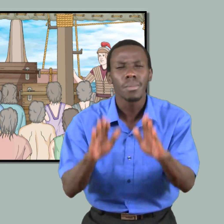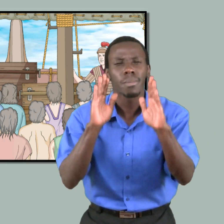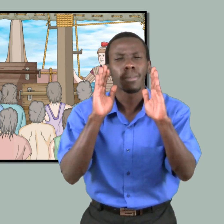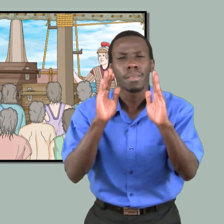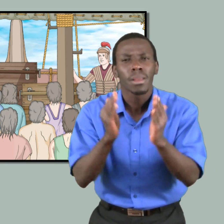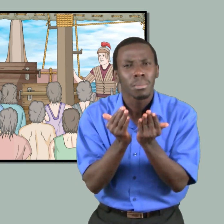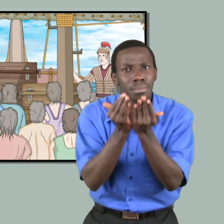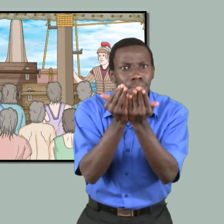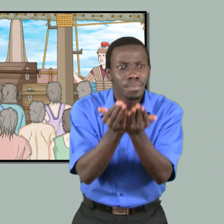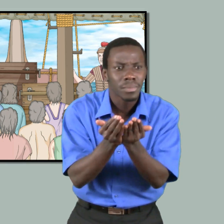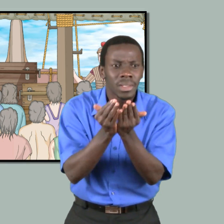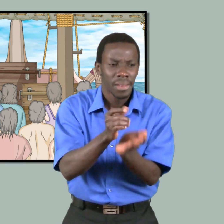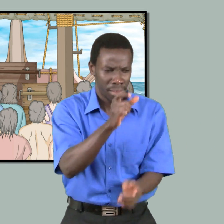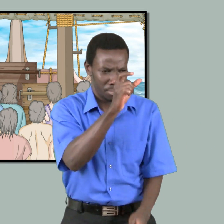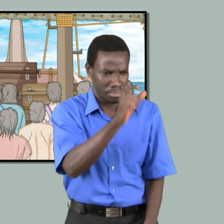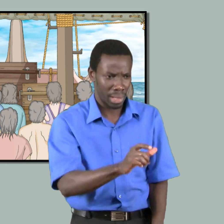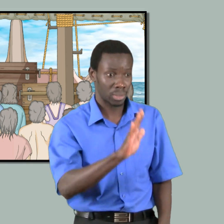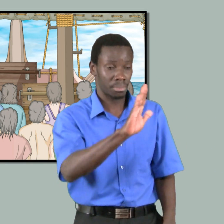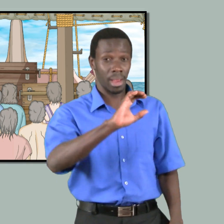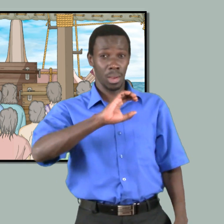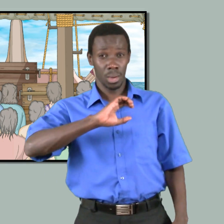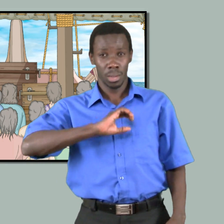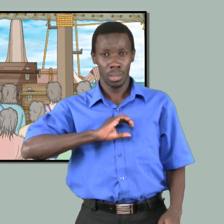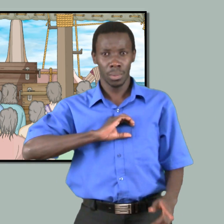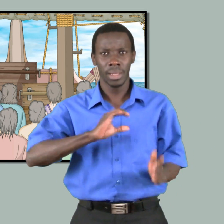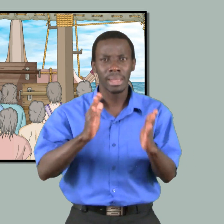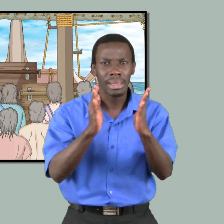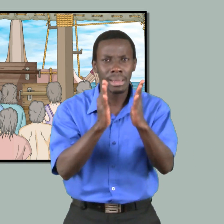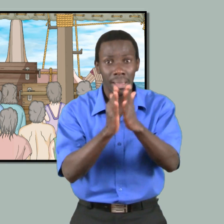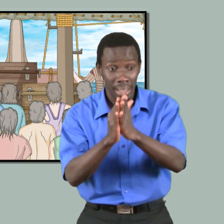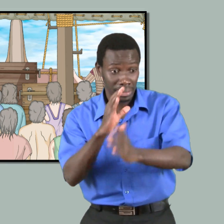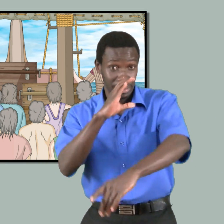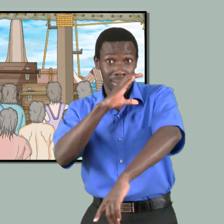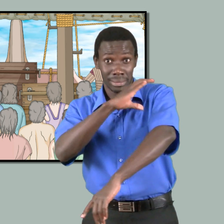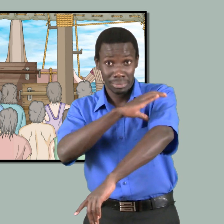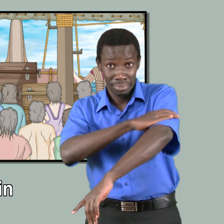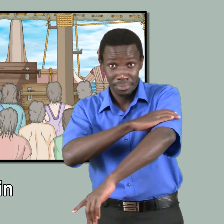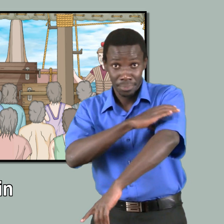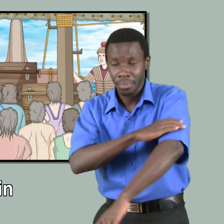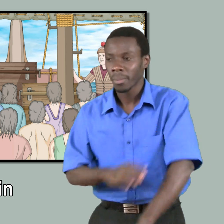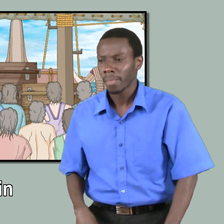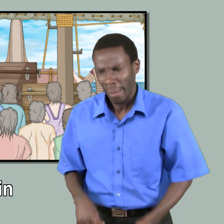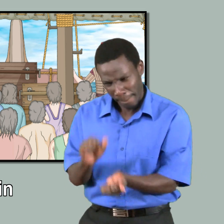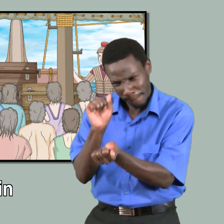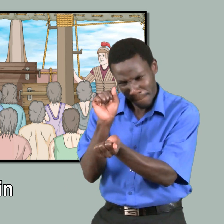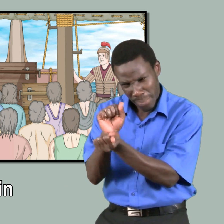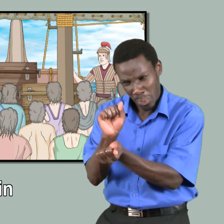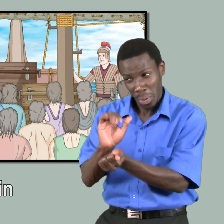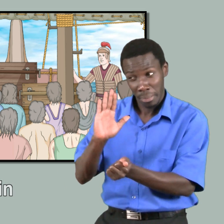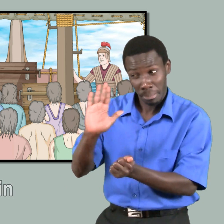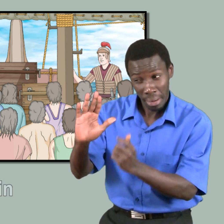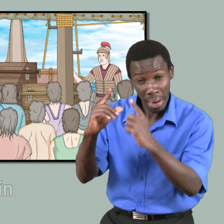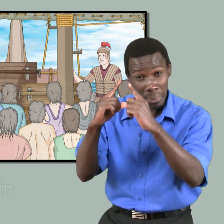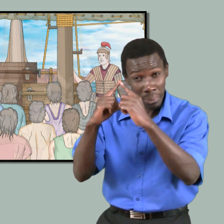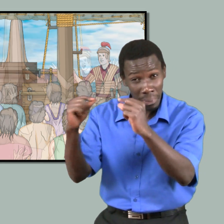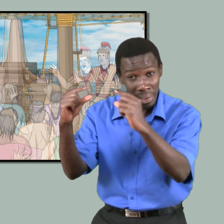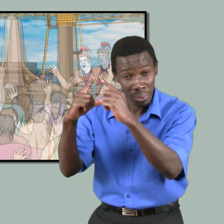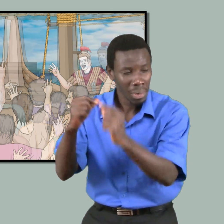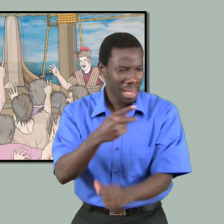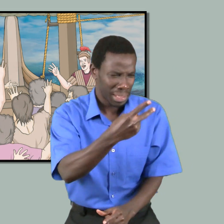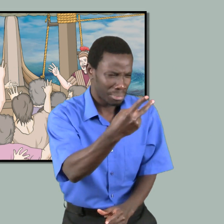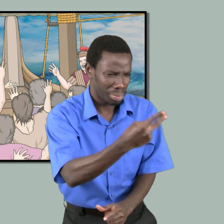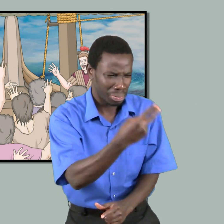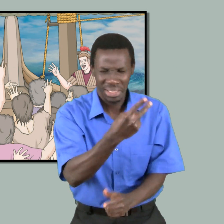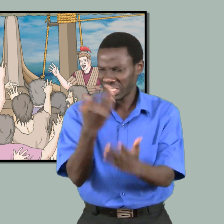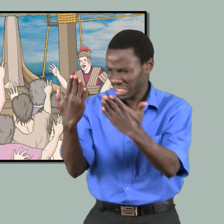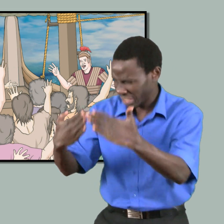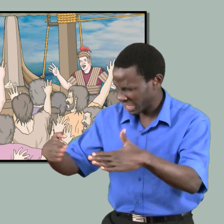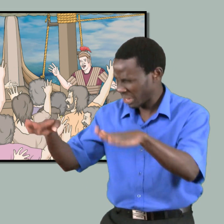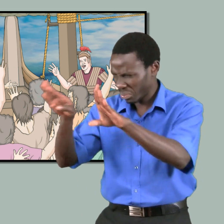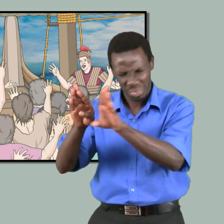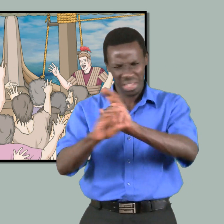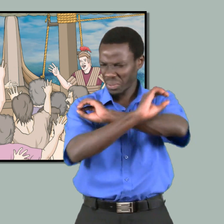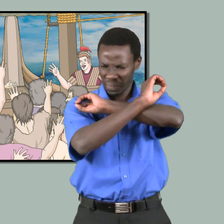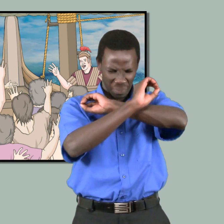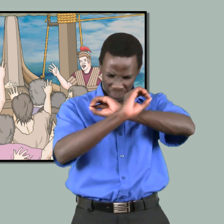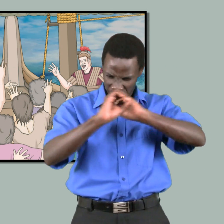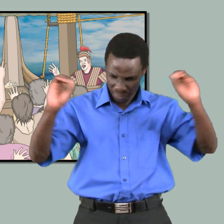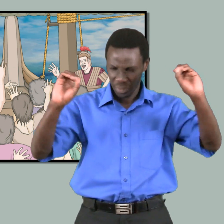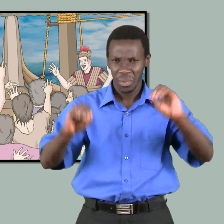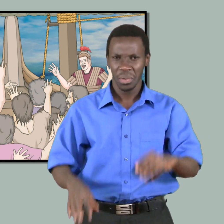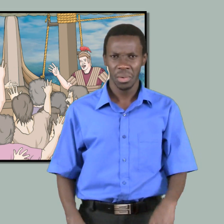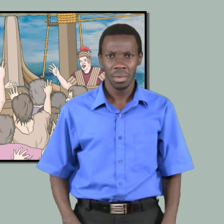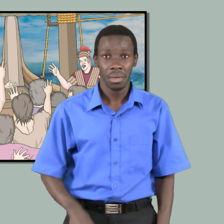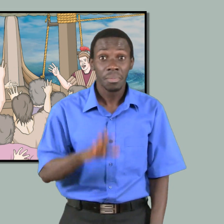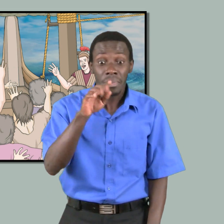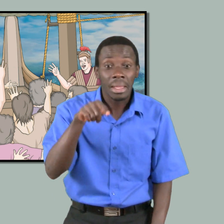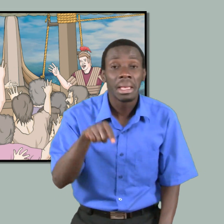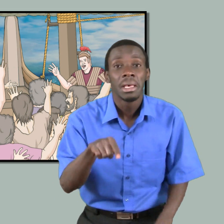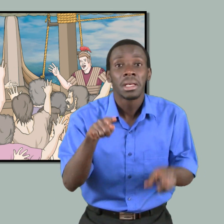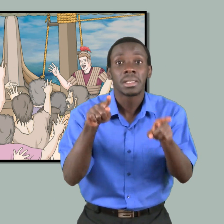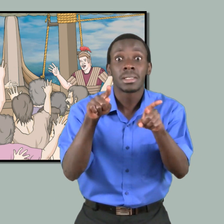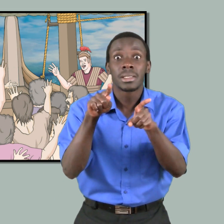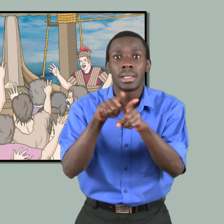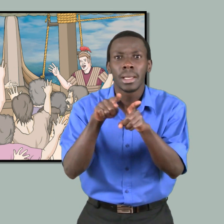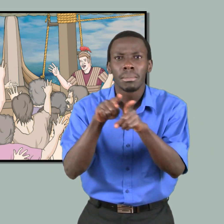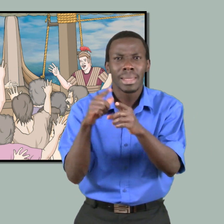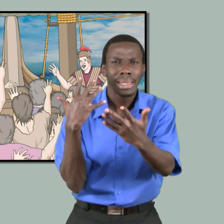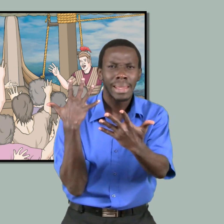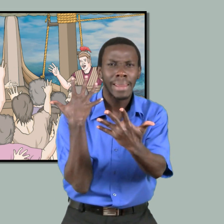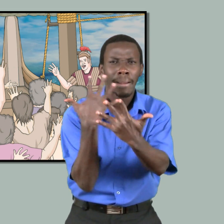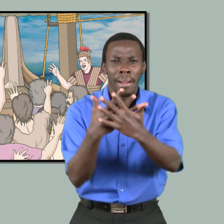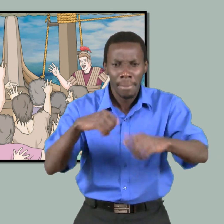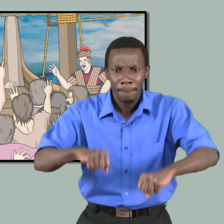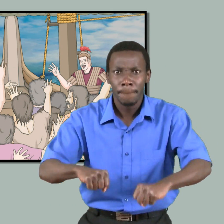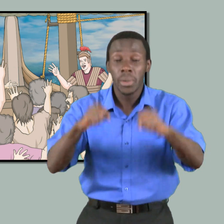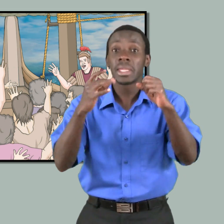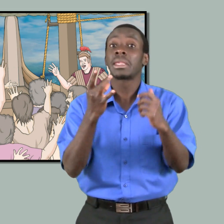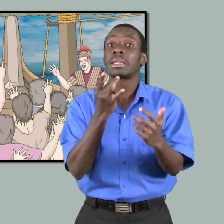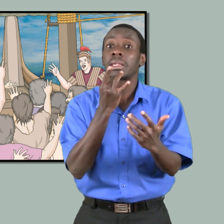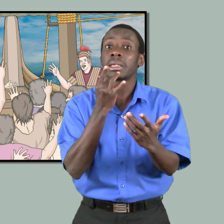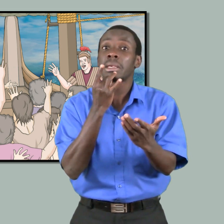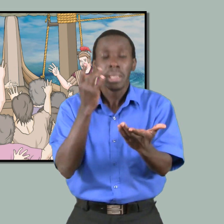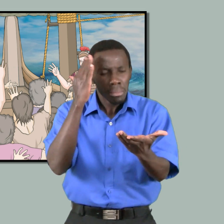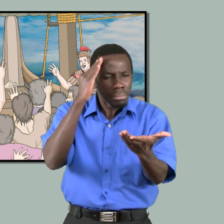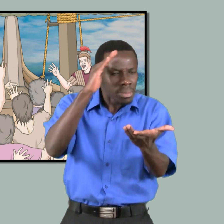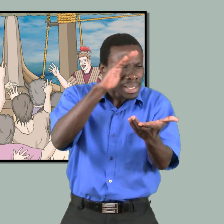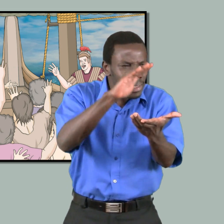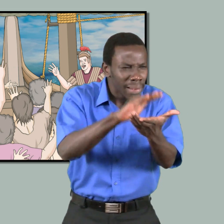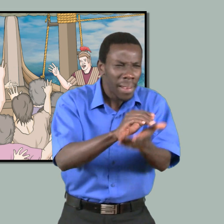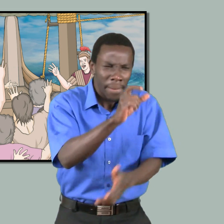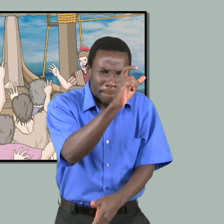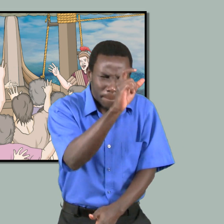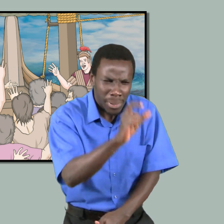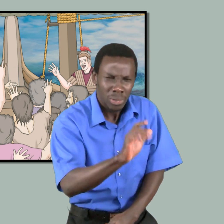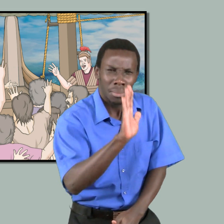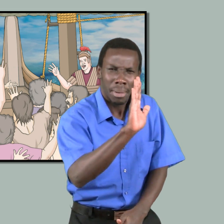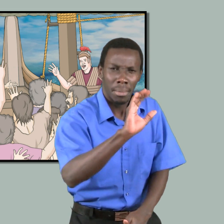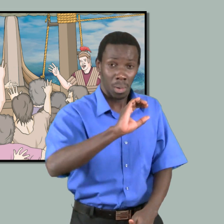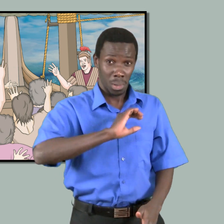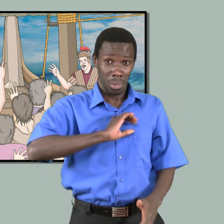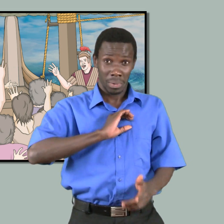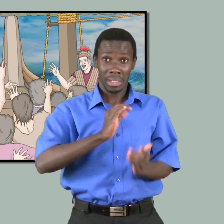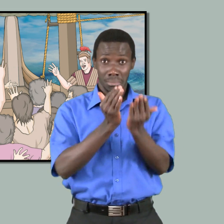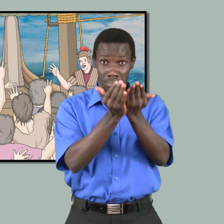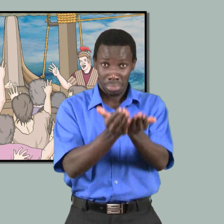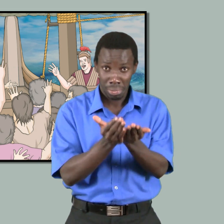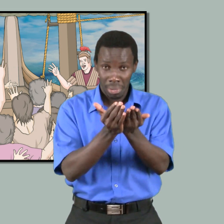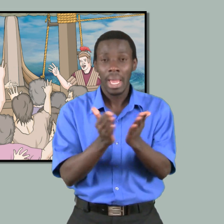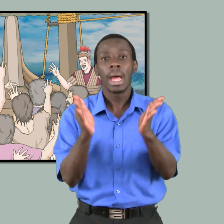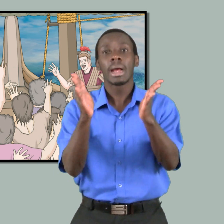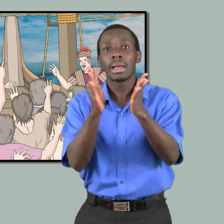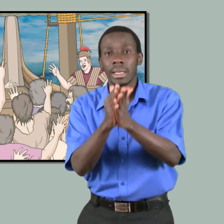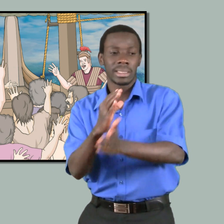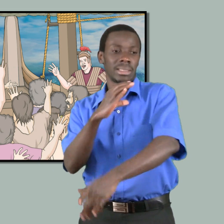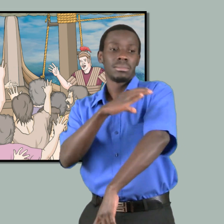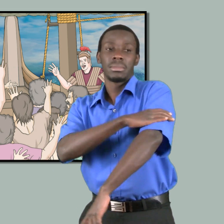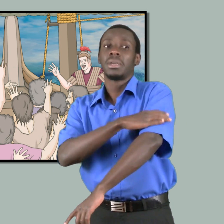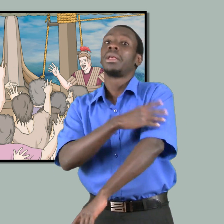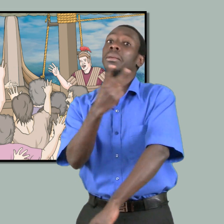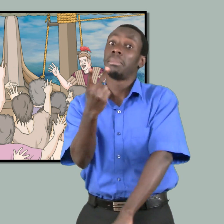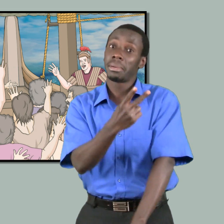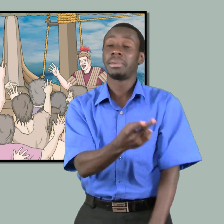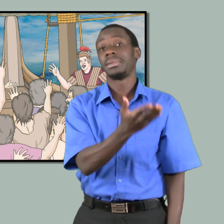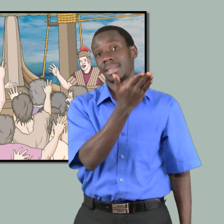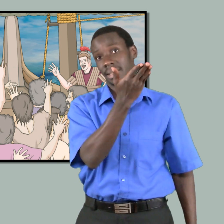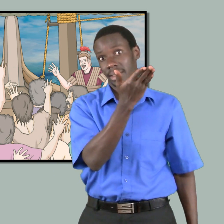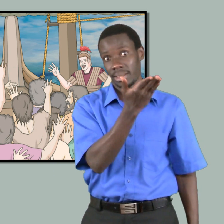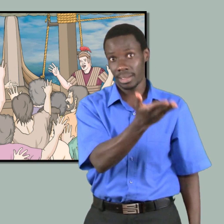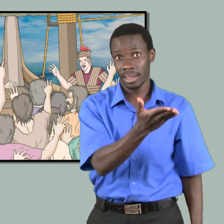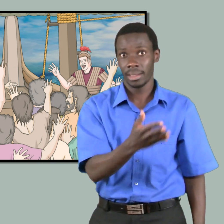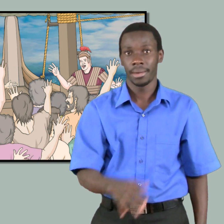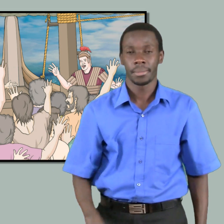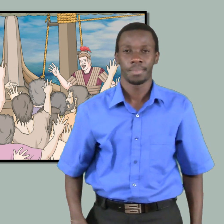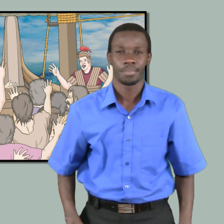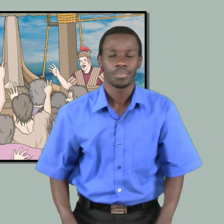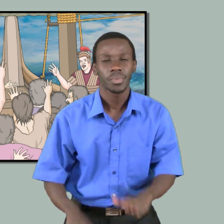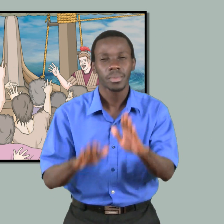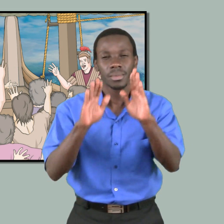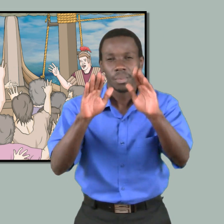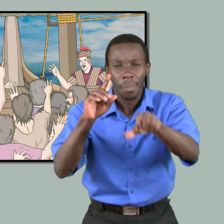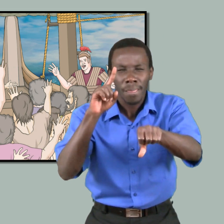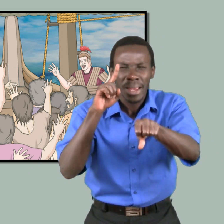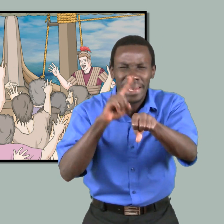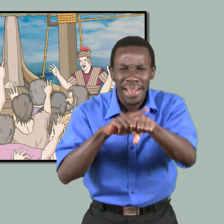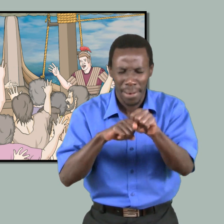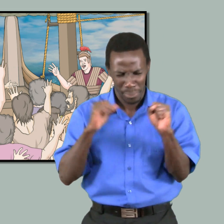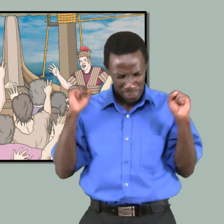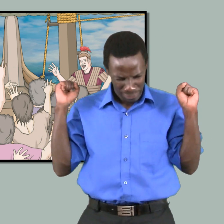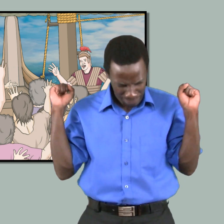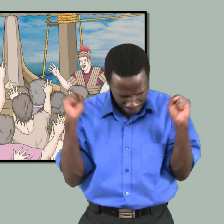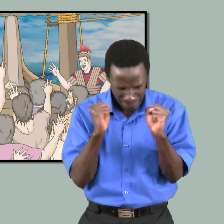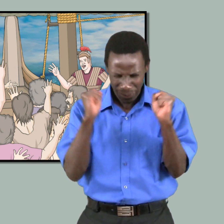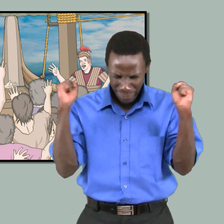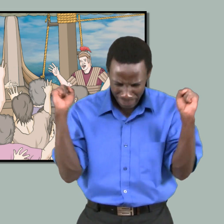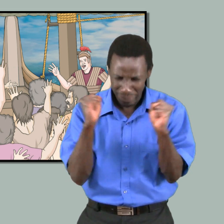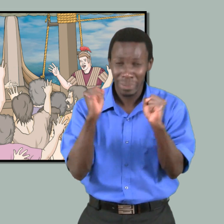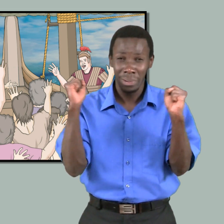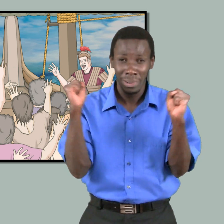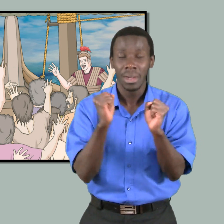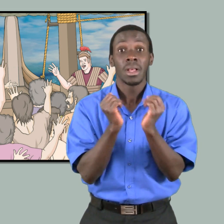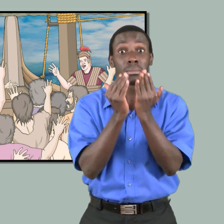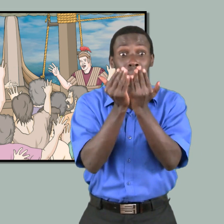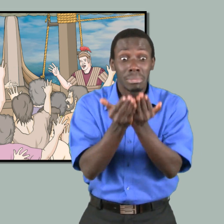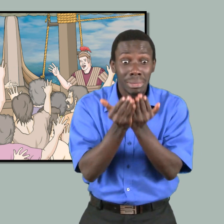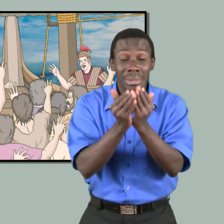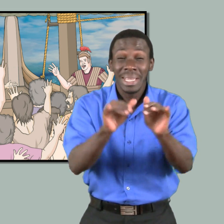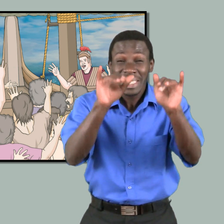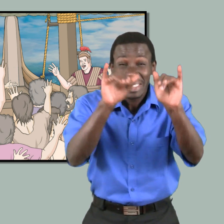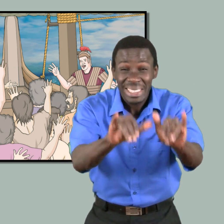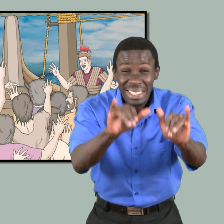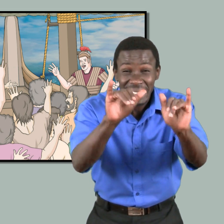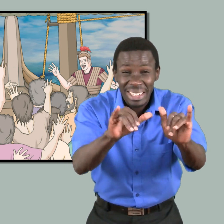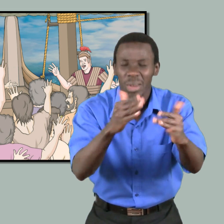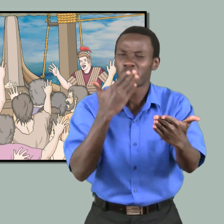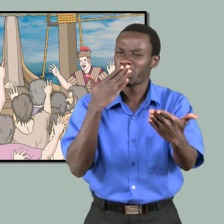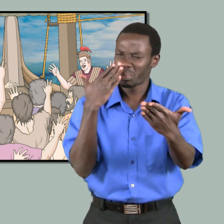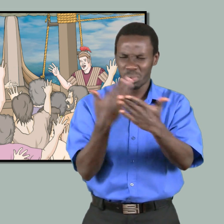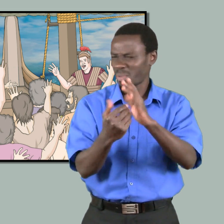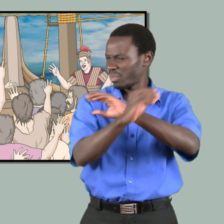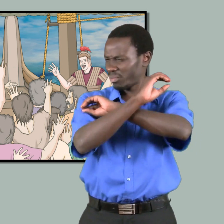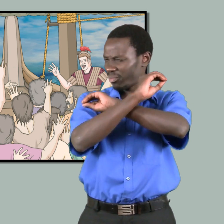But contrary to Paul’s advice, the centurion was persuaded by the pilot and by the owner of the ship.